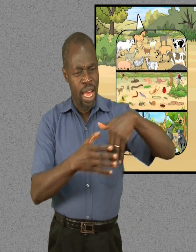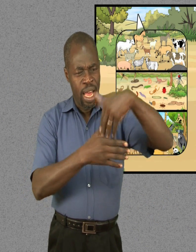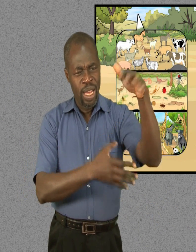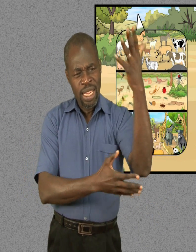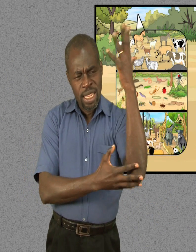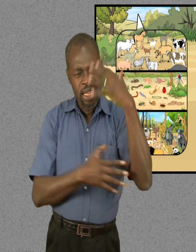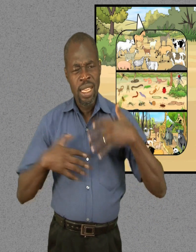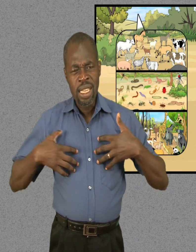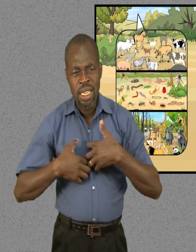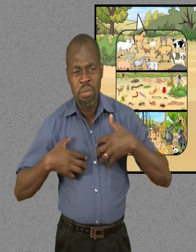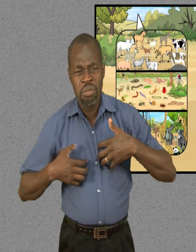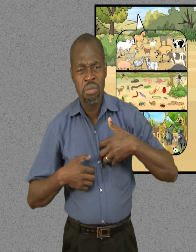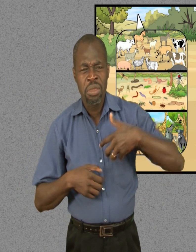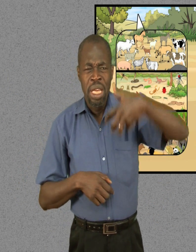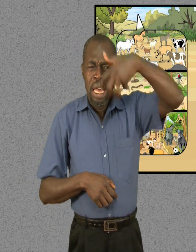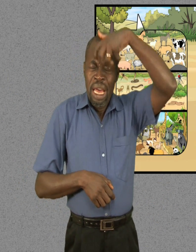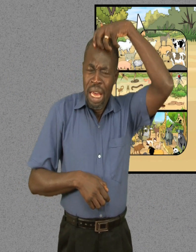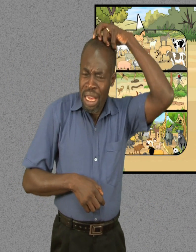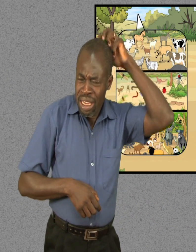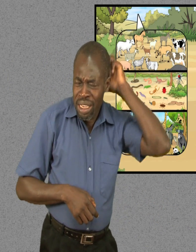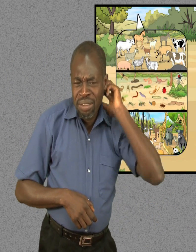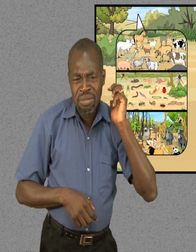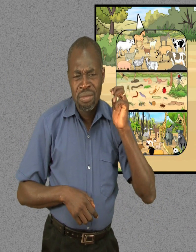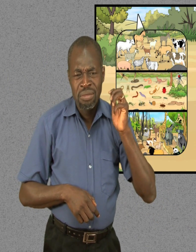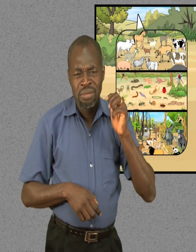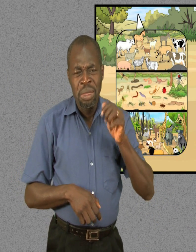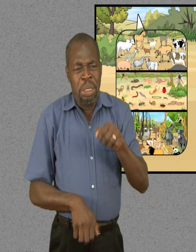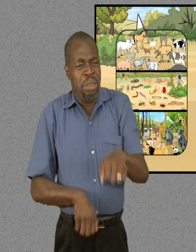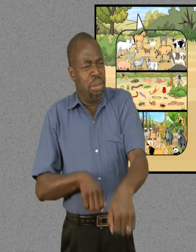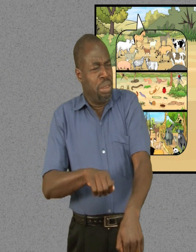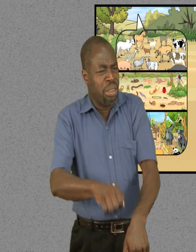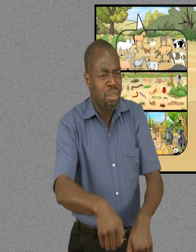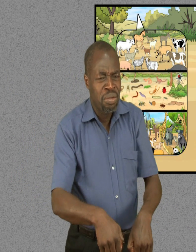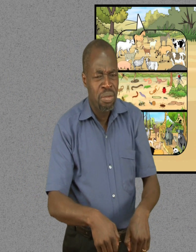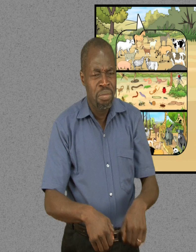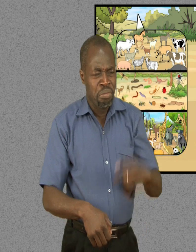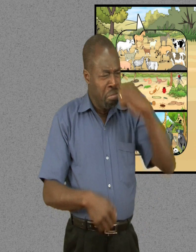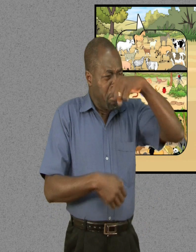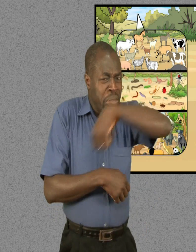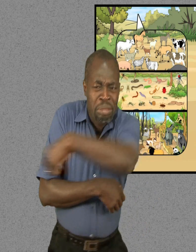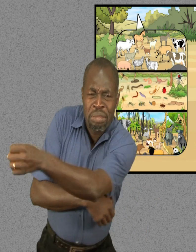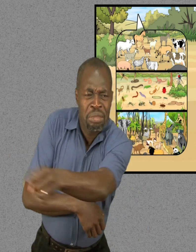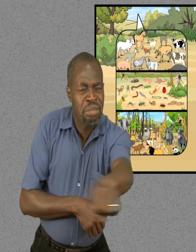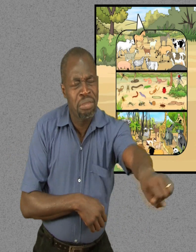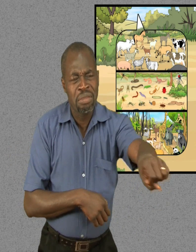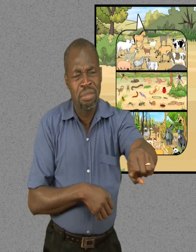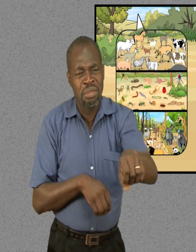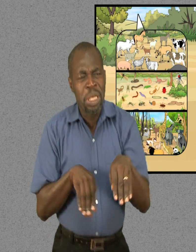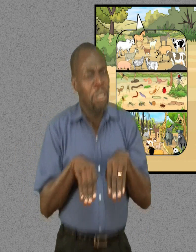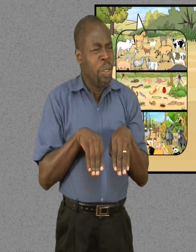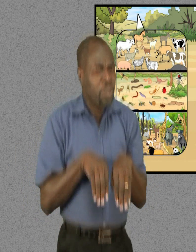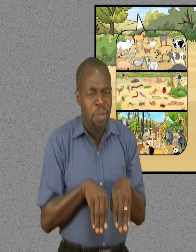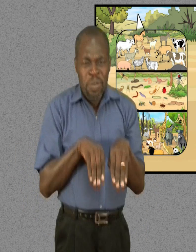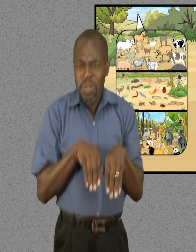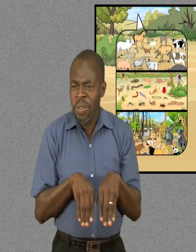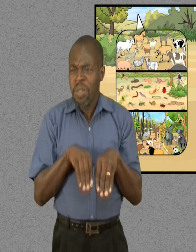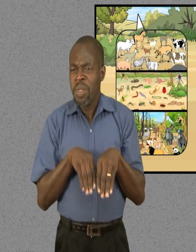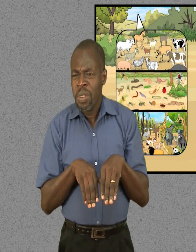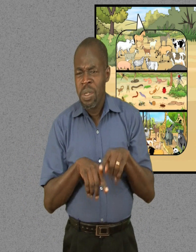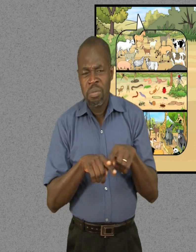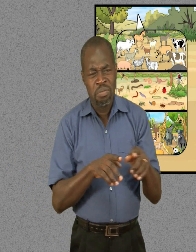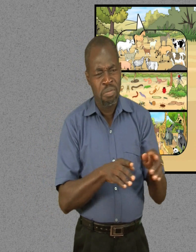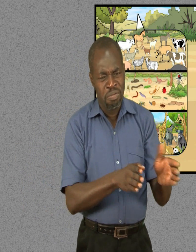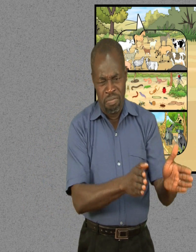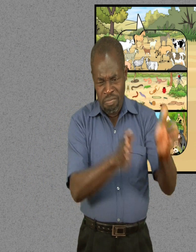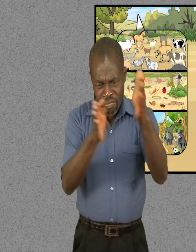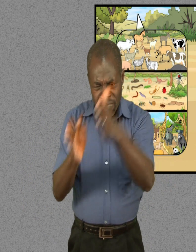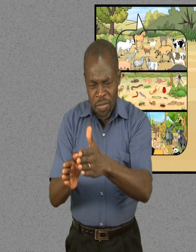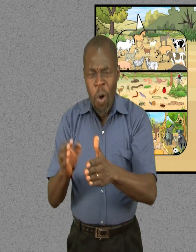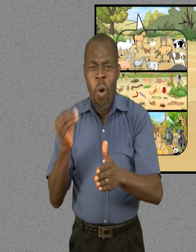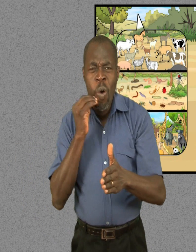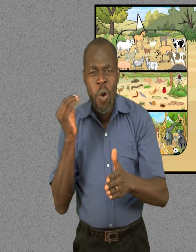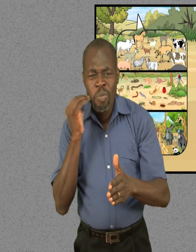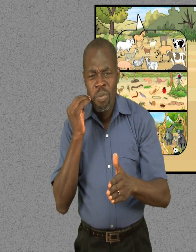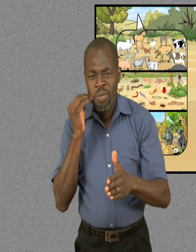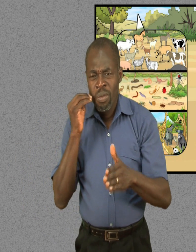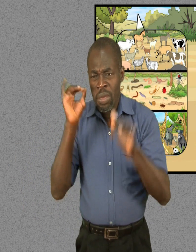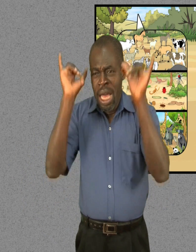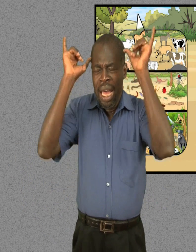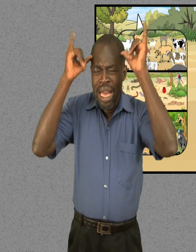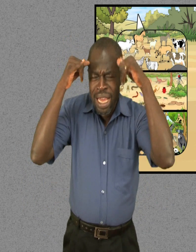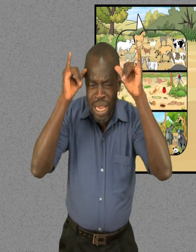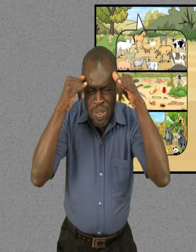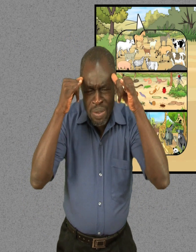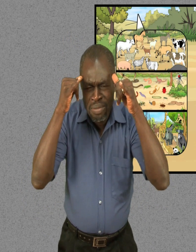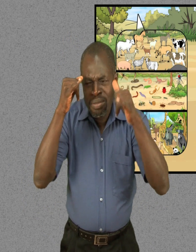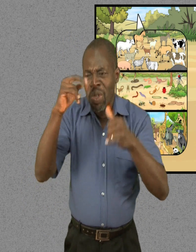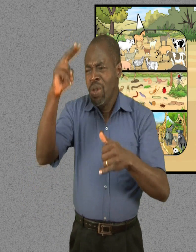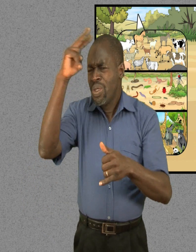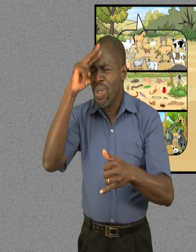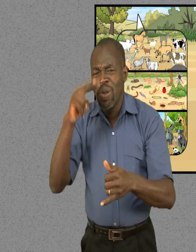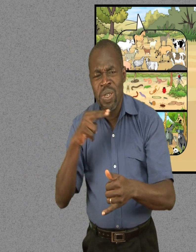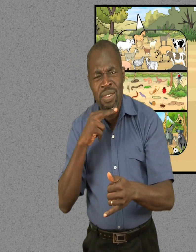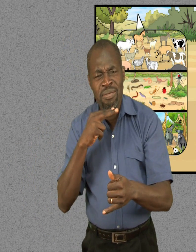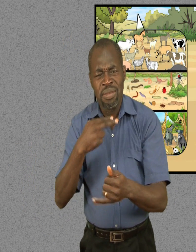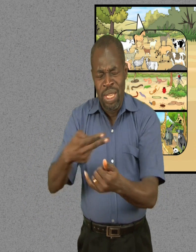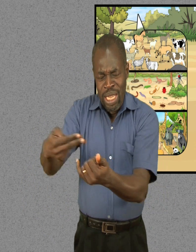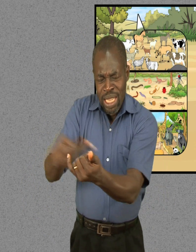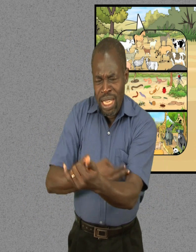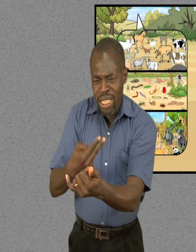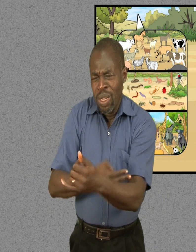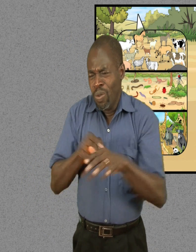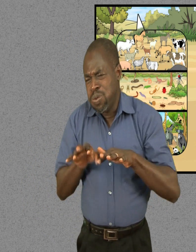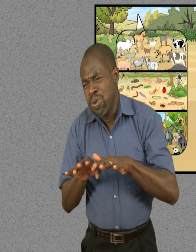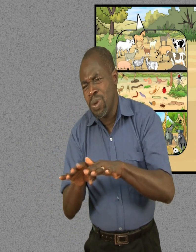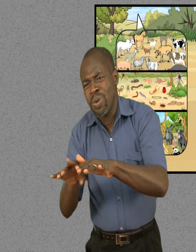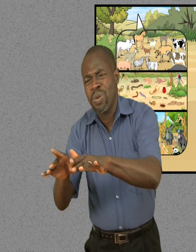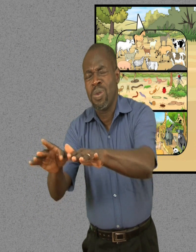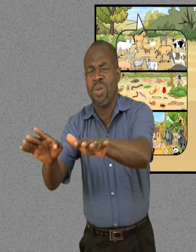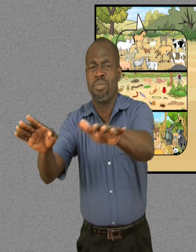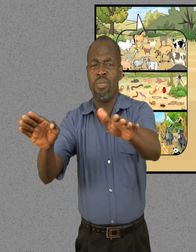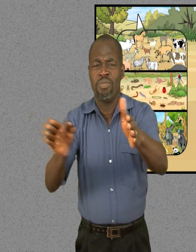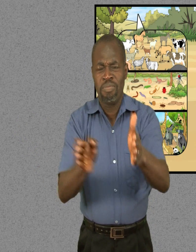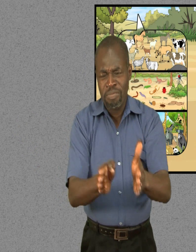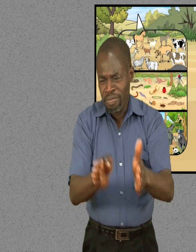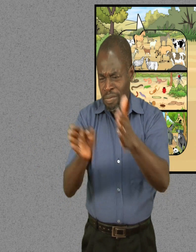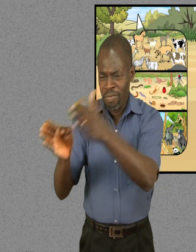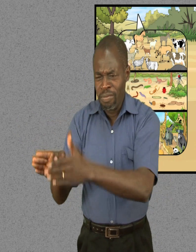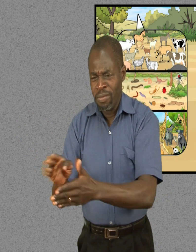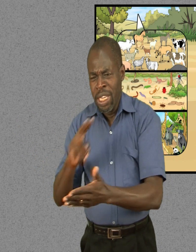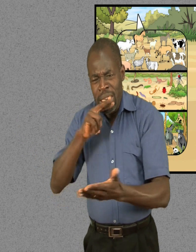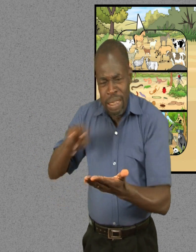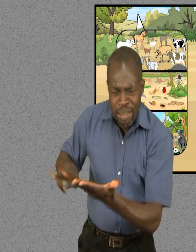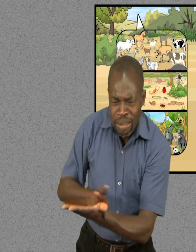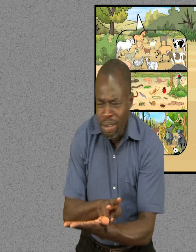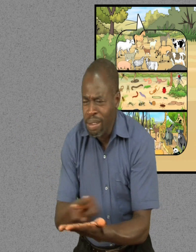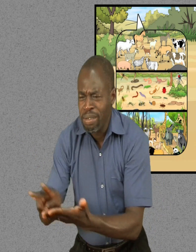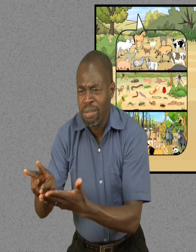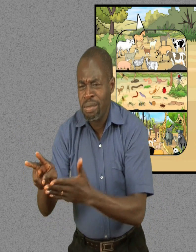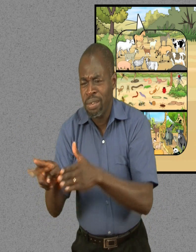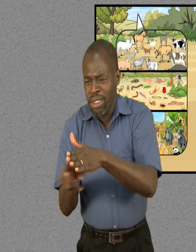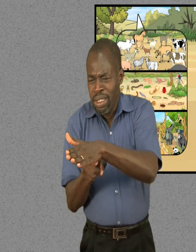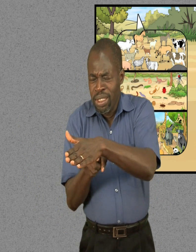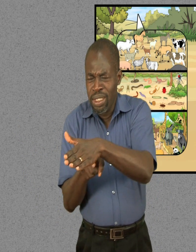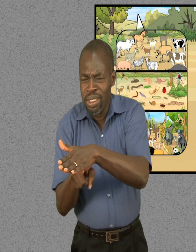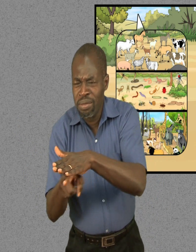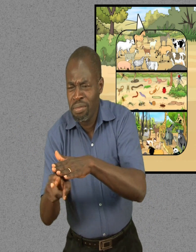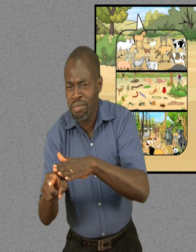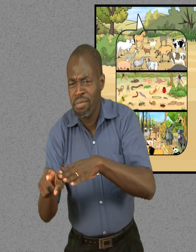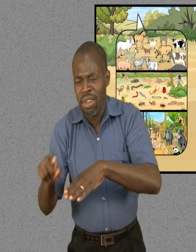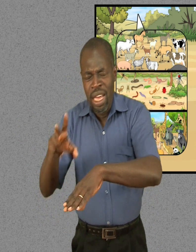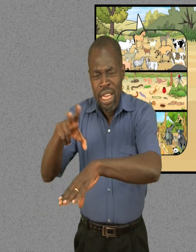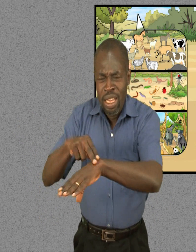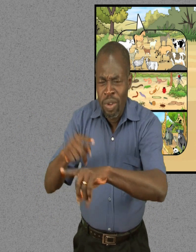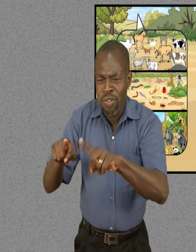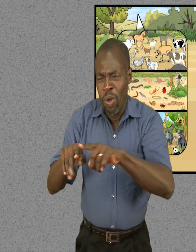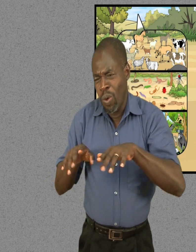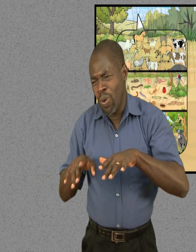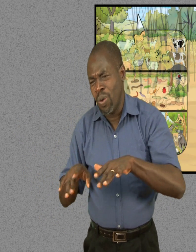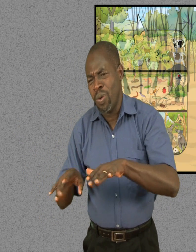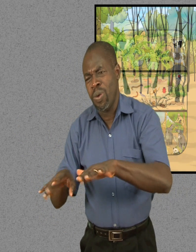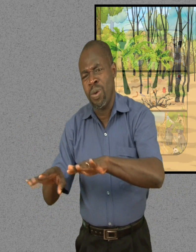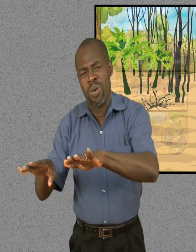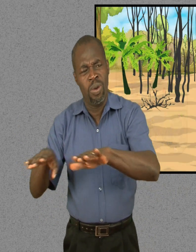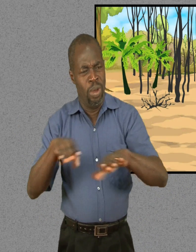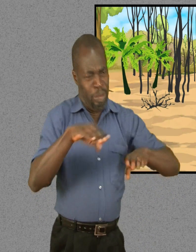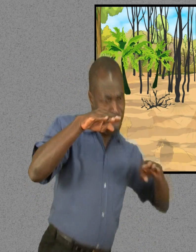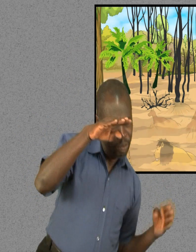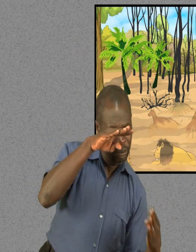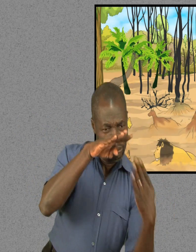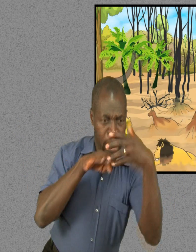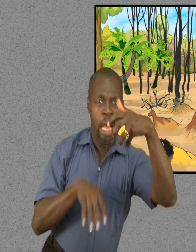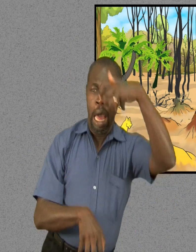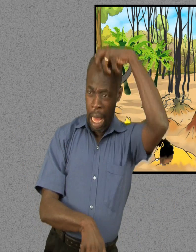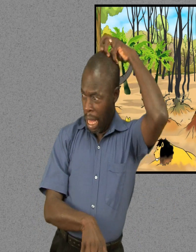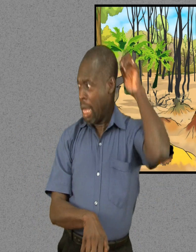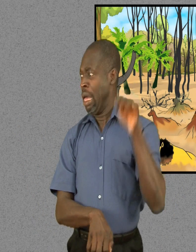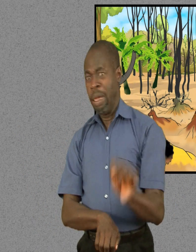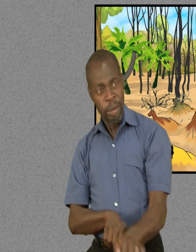And God said, “Let the earth bring forth living creatures according to their kinds: livestock, land crawlers, and beasts of the earth according to their kinds.” And it was so.